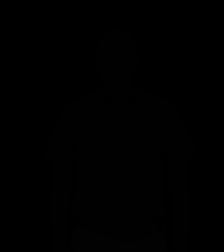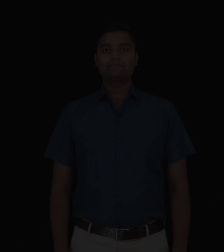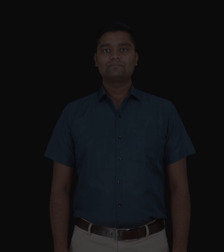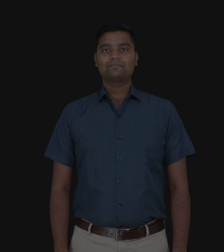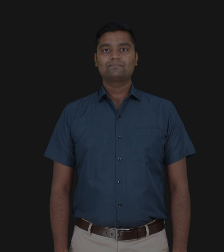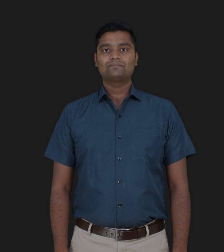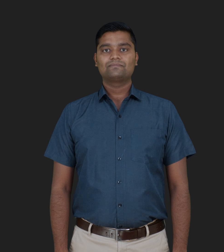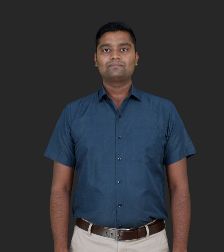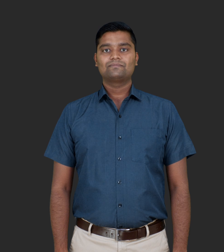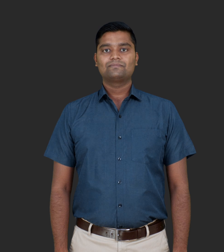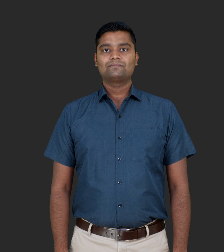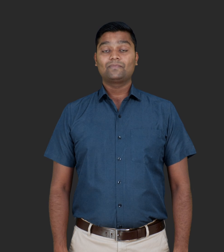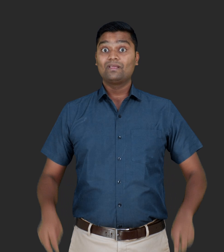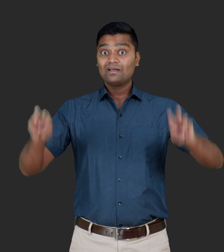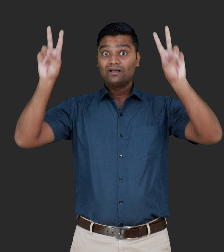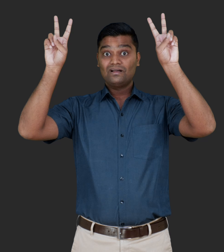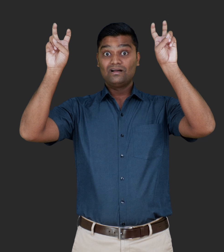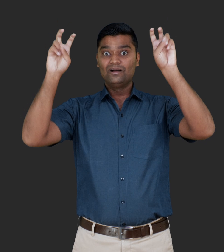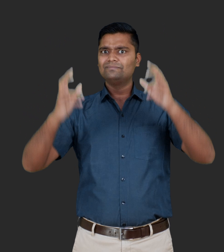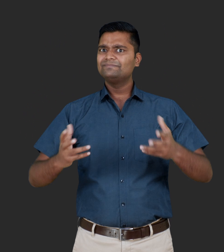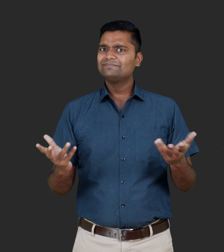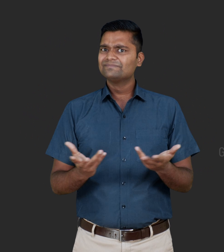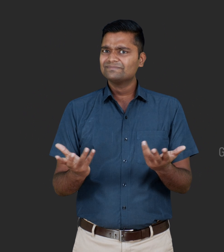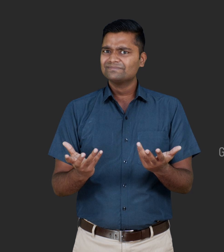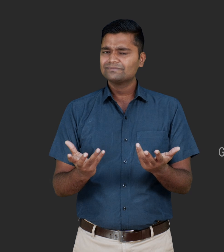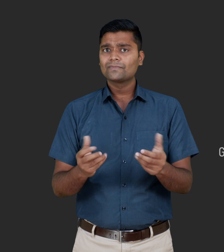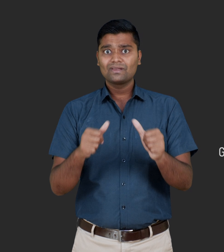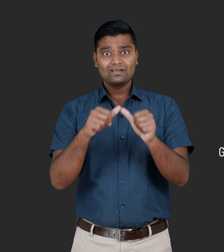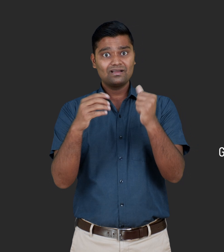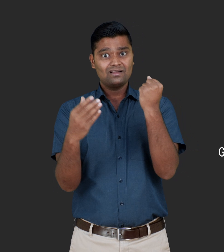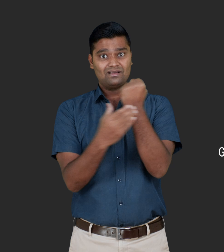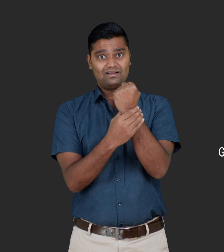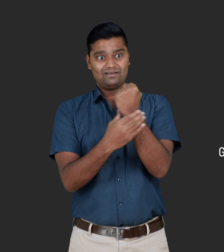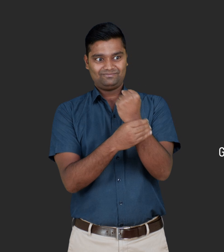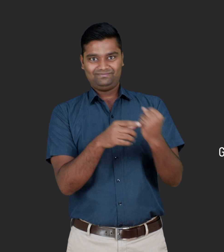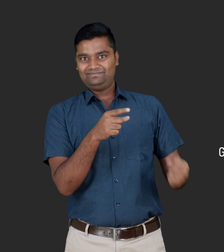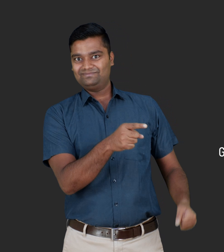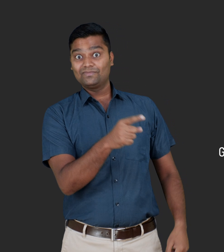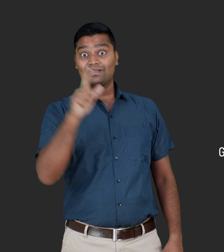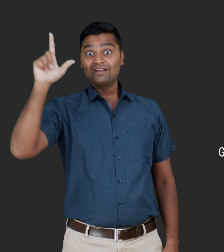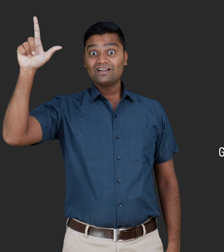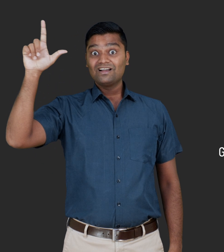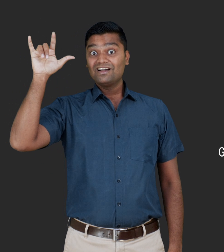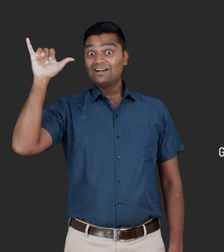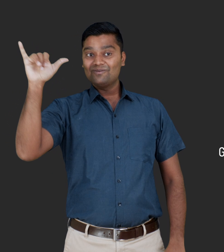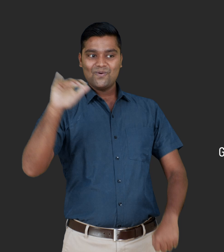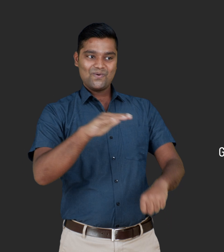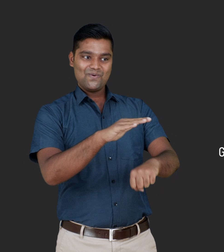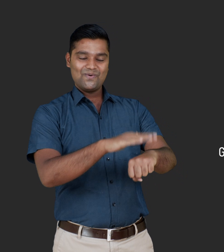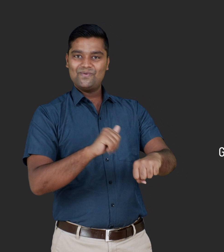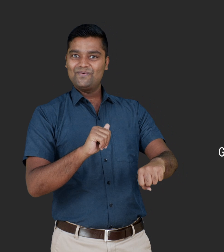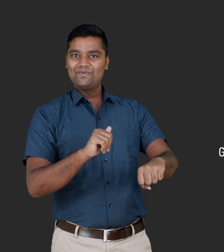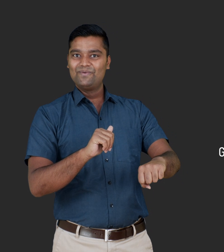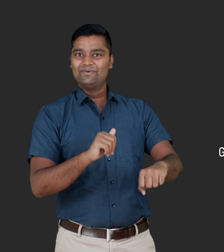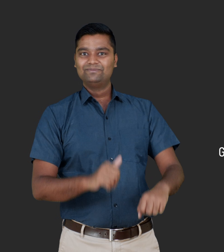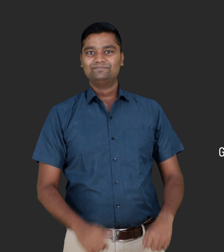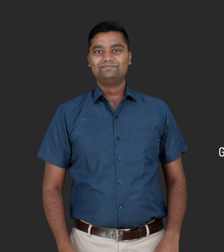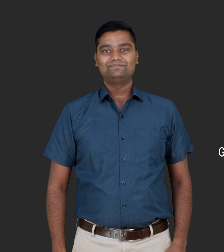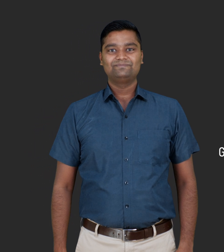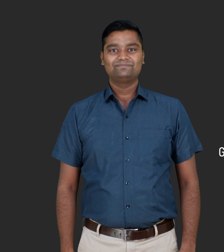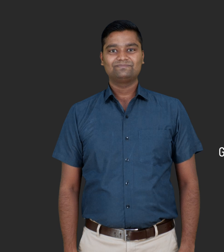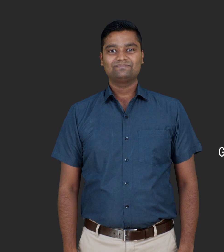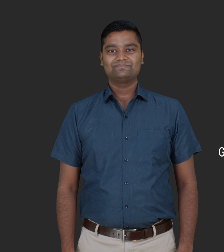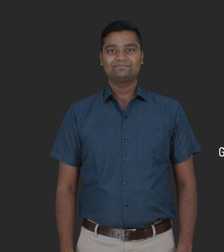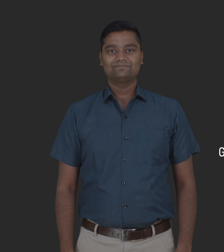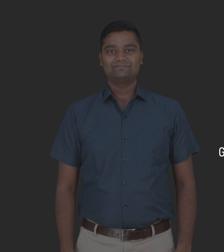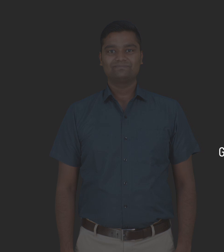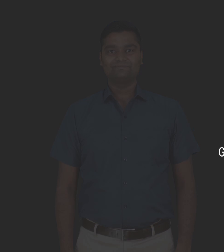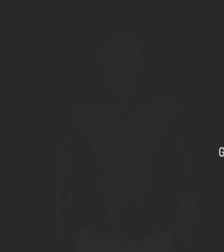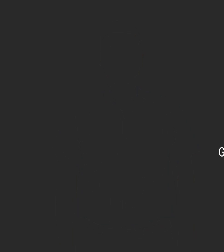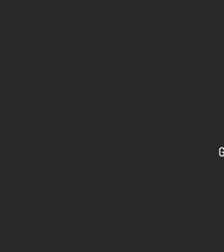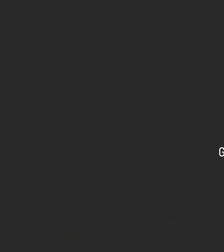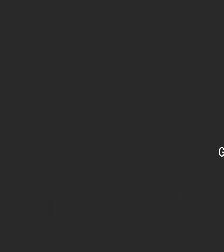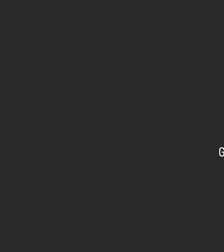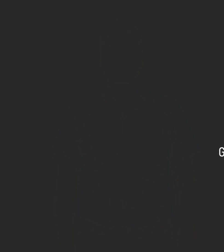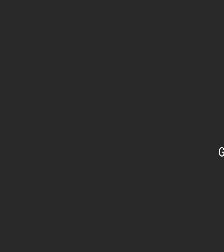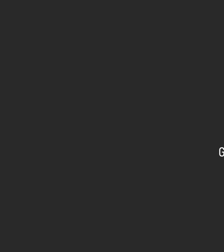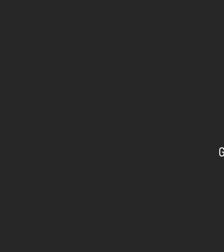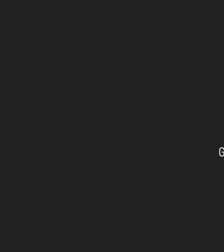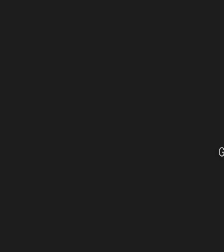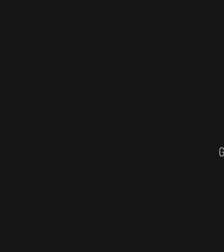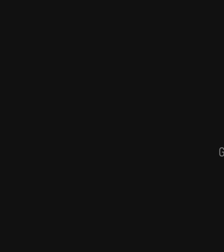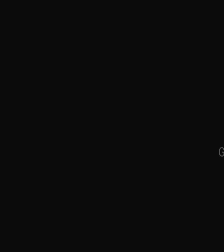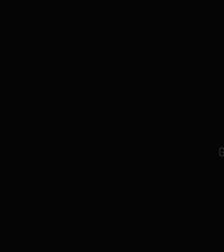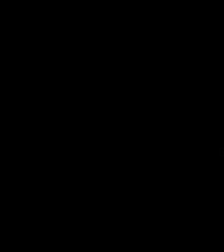The Lord calls Abram